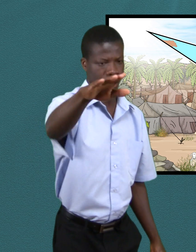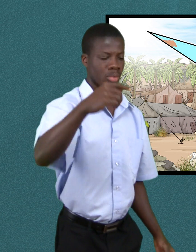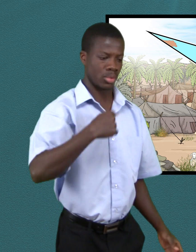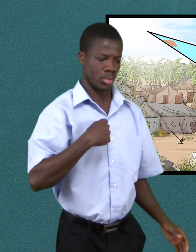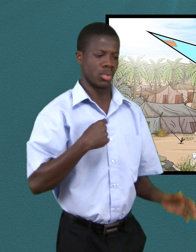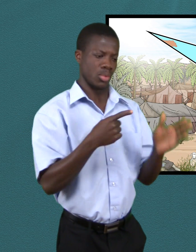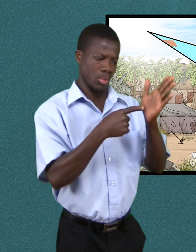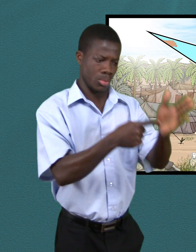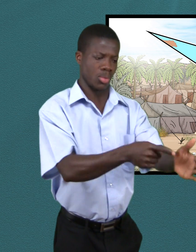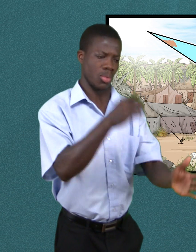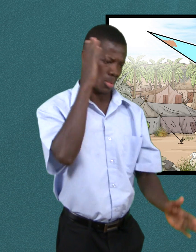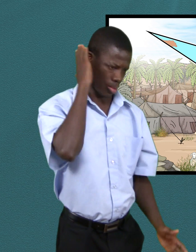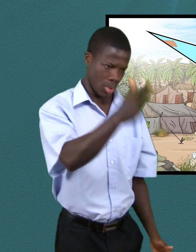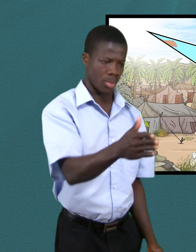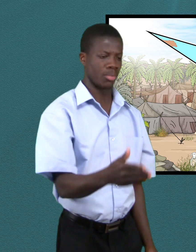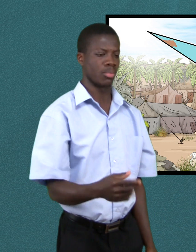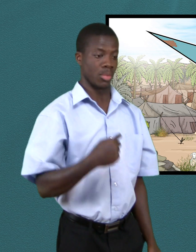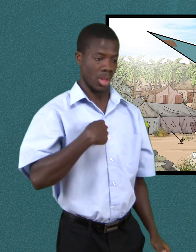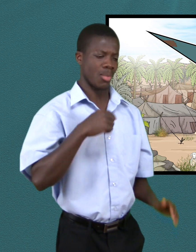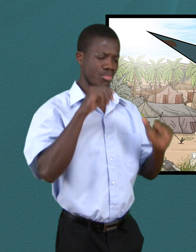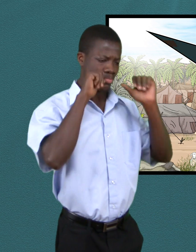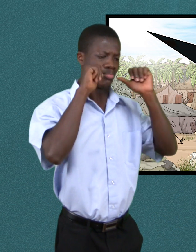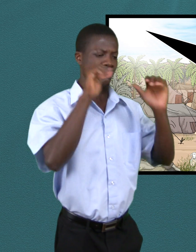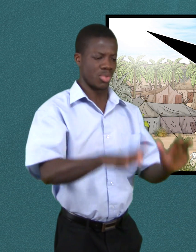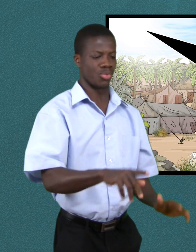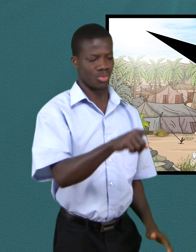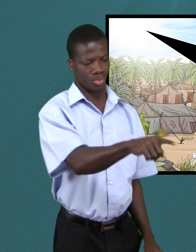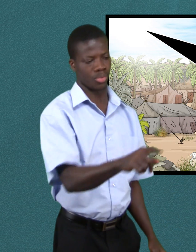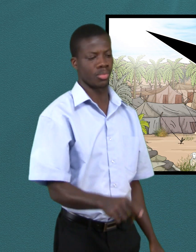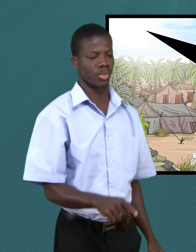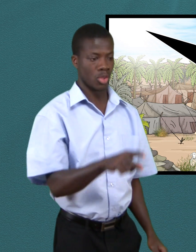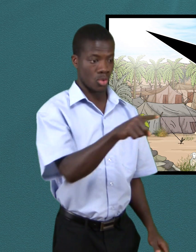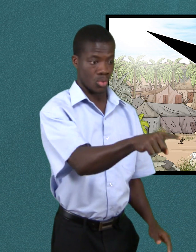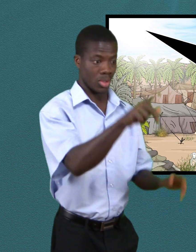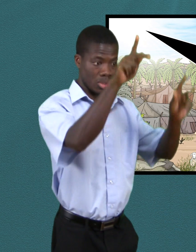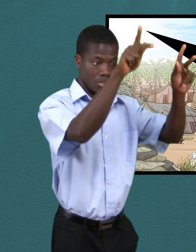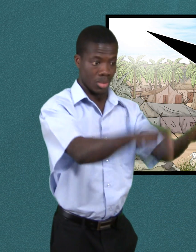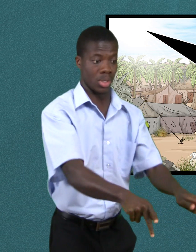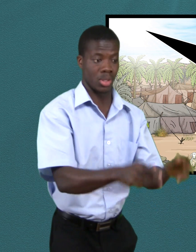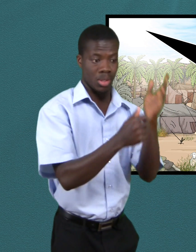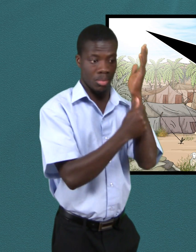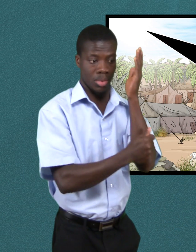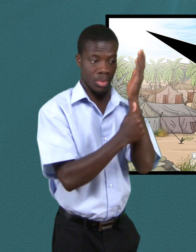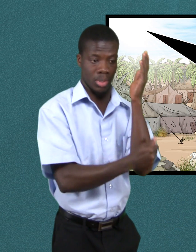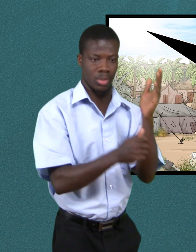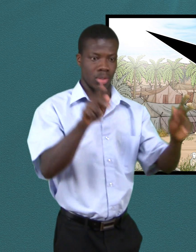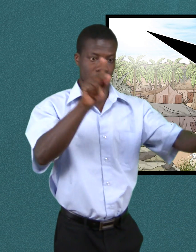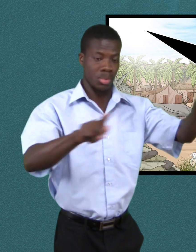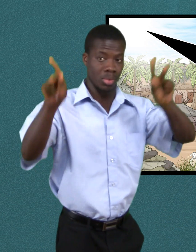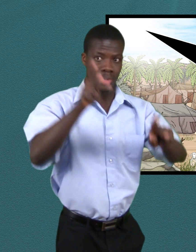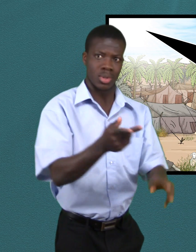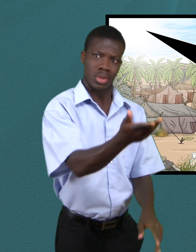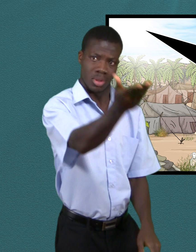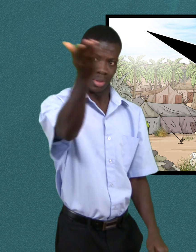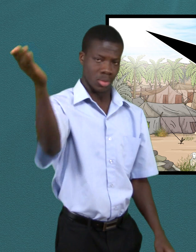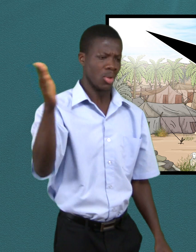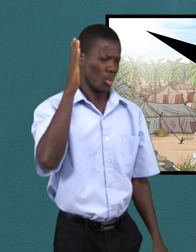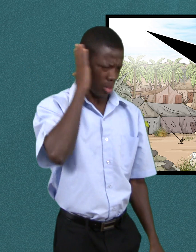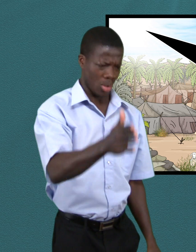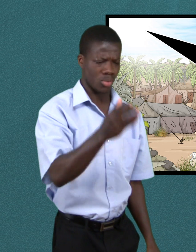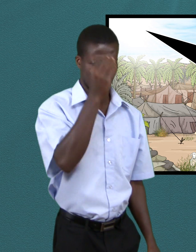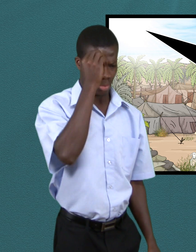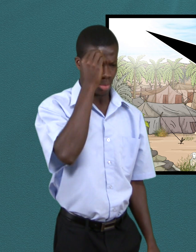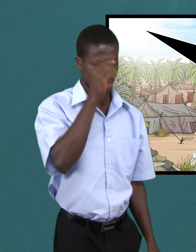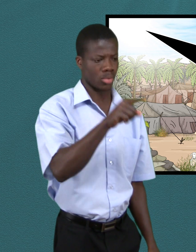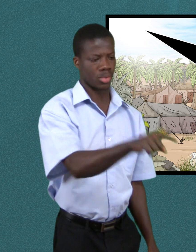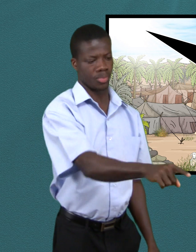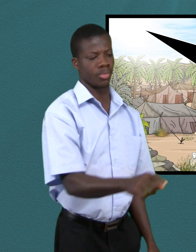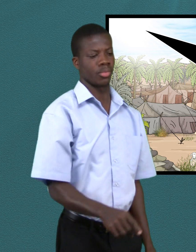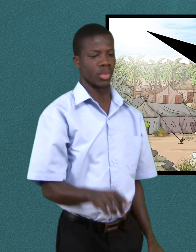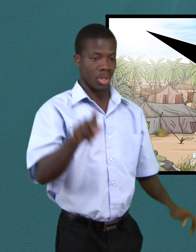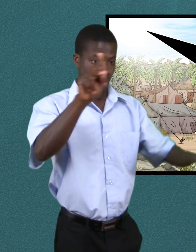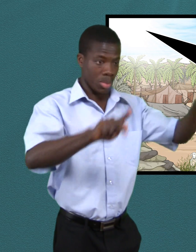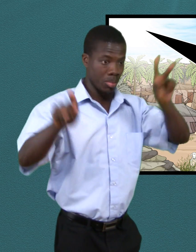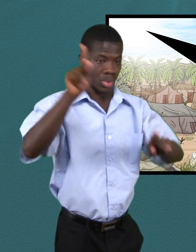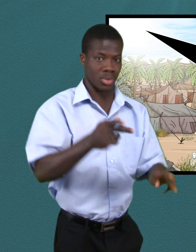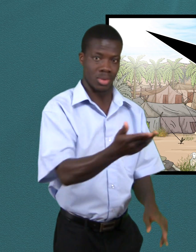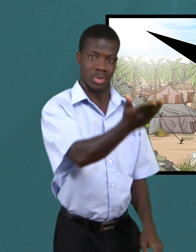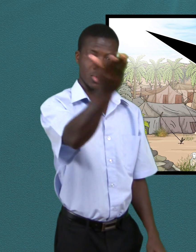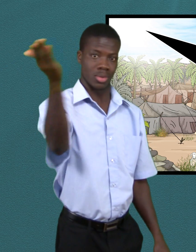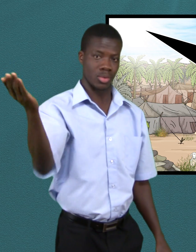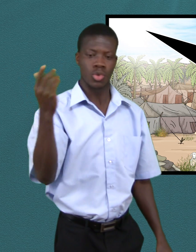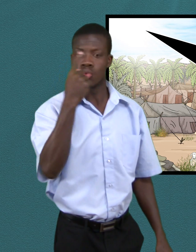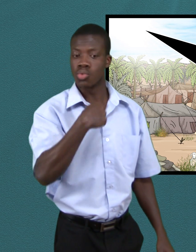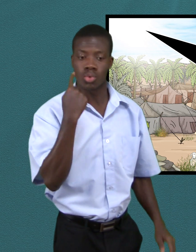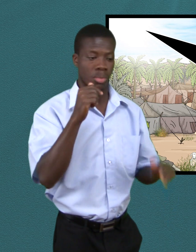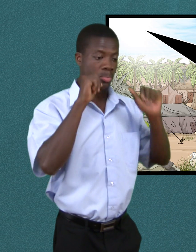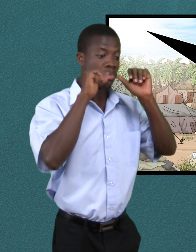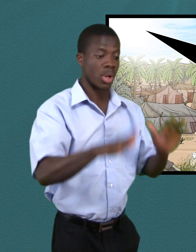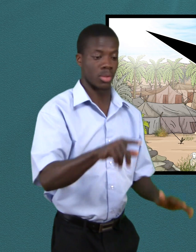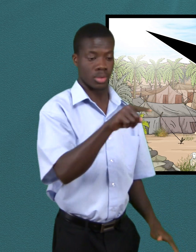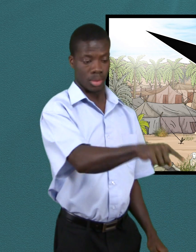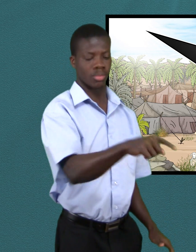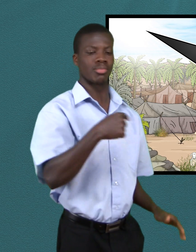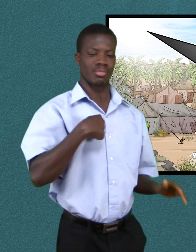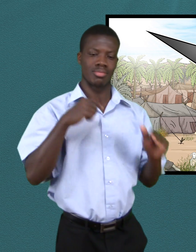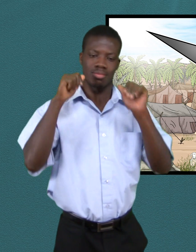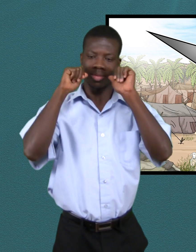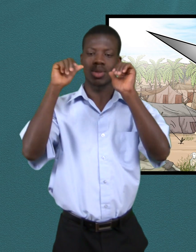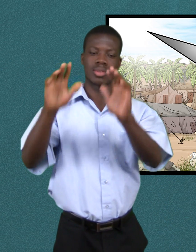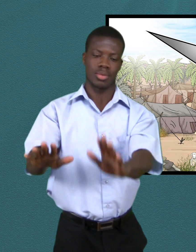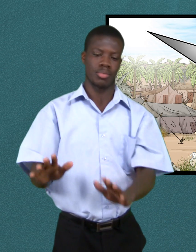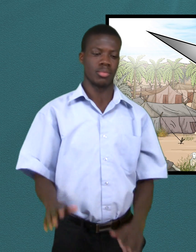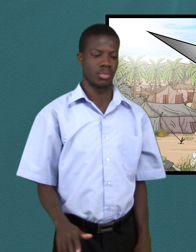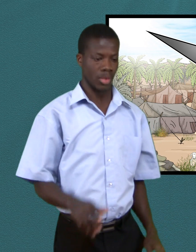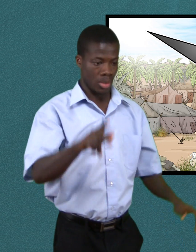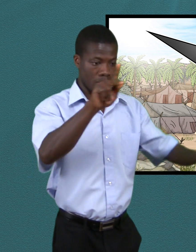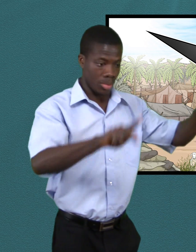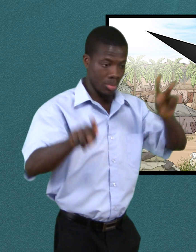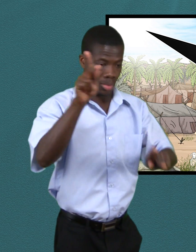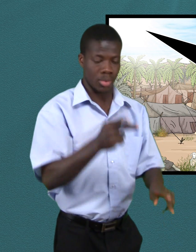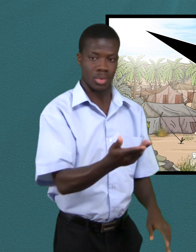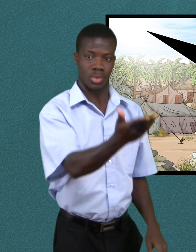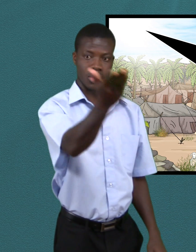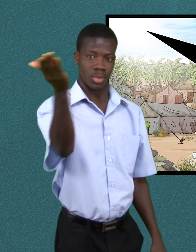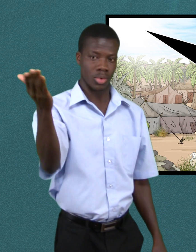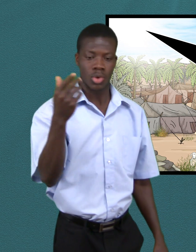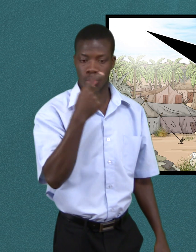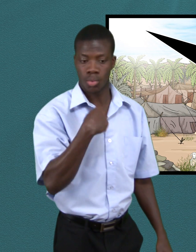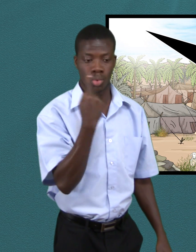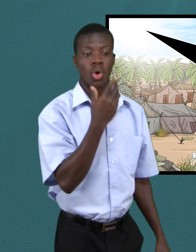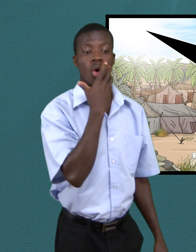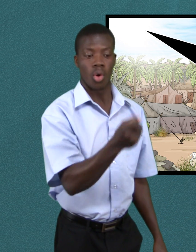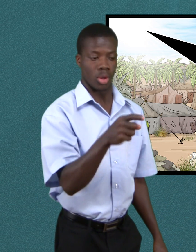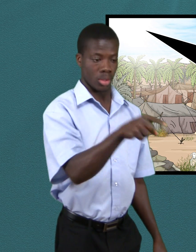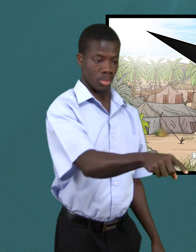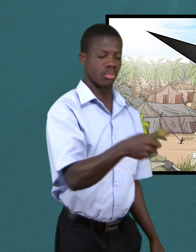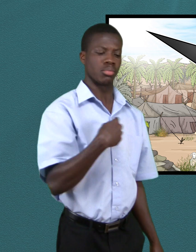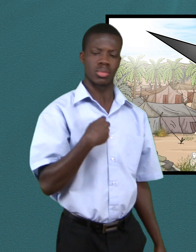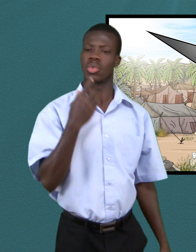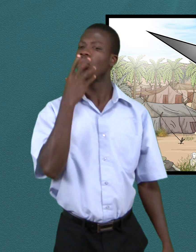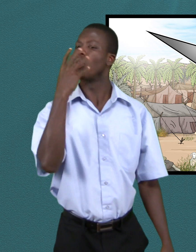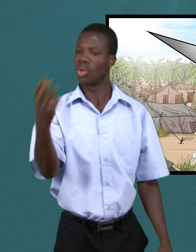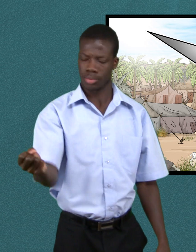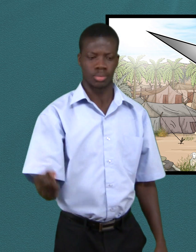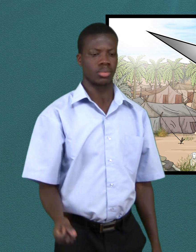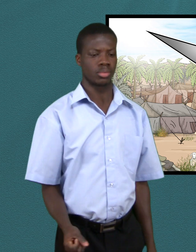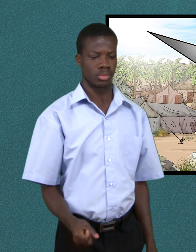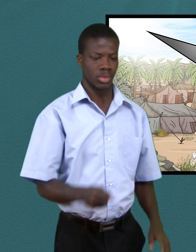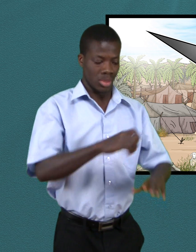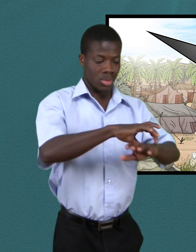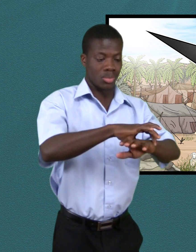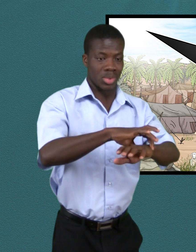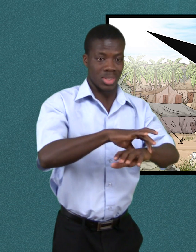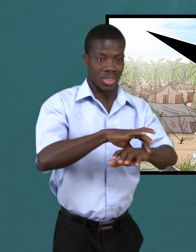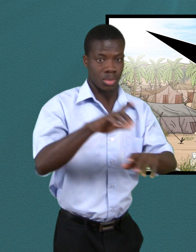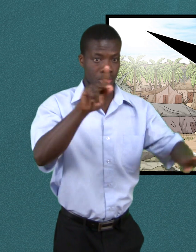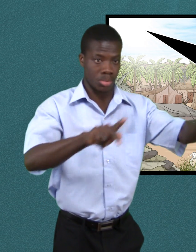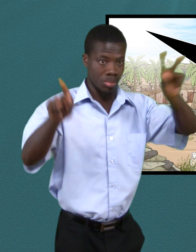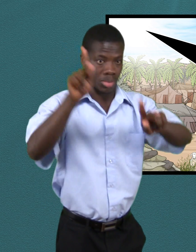I will make you into a great nation, and I will bless you; I will make your name great, so that you will be a blessing. I will bless those who bless you and curse those who curse you;